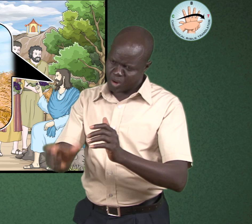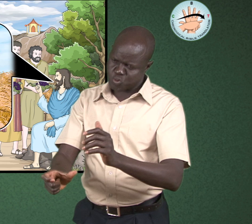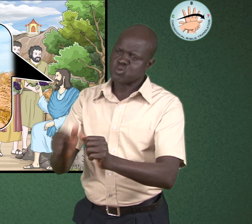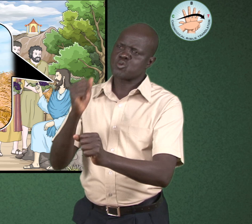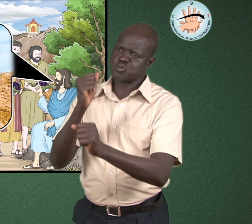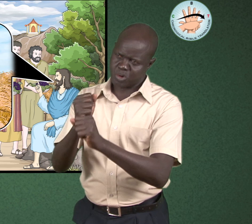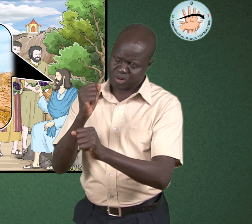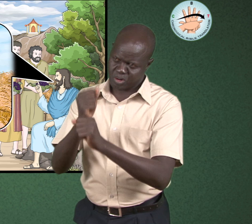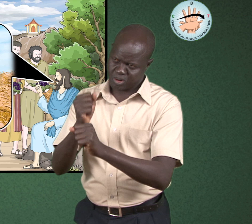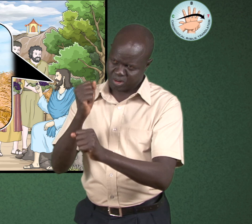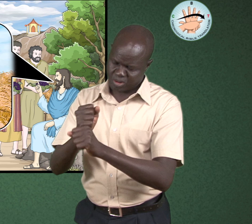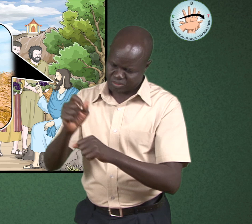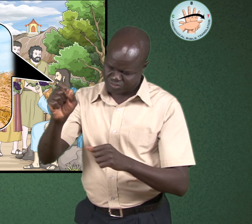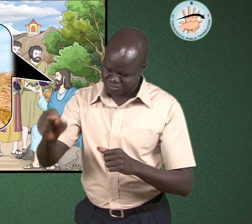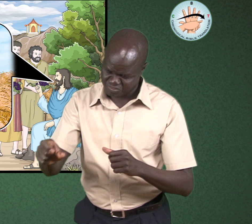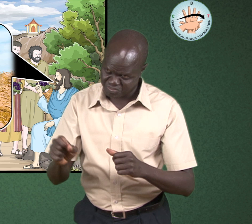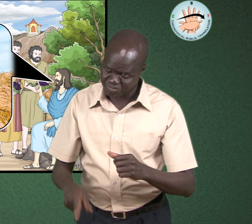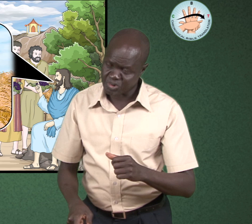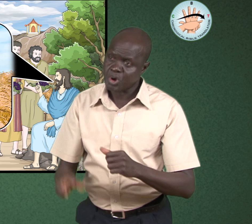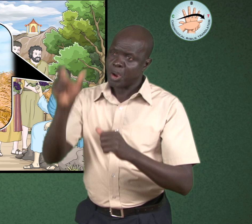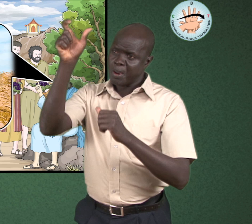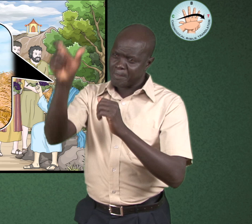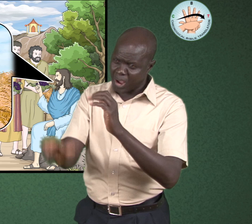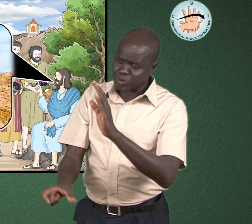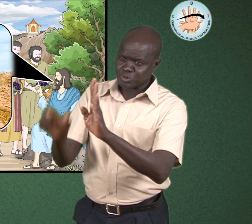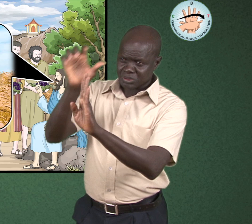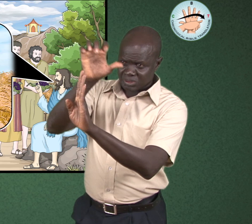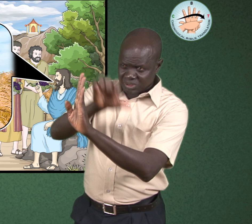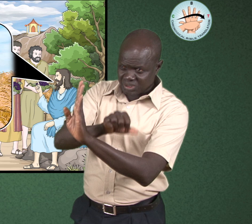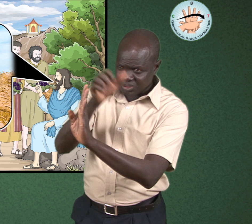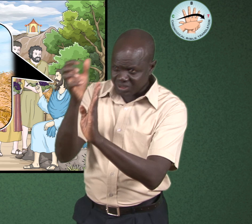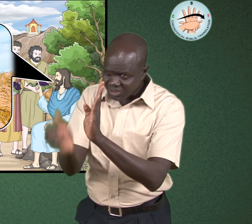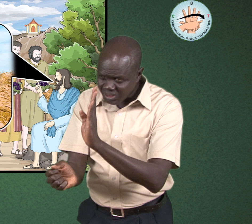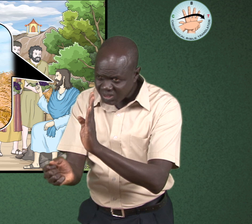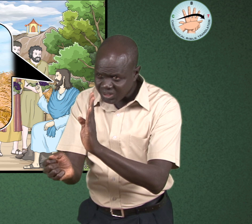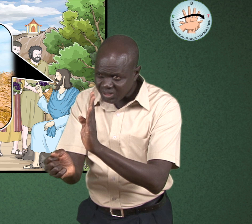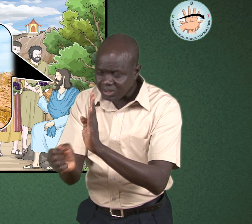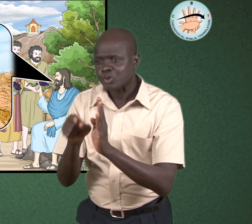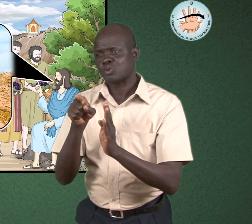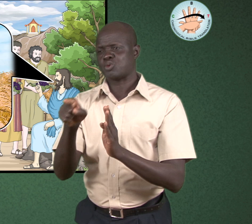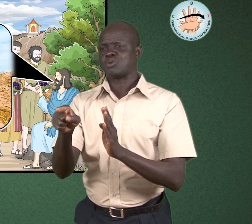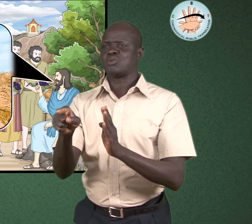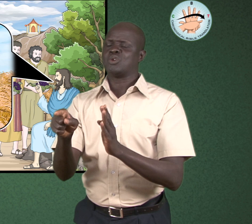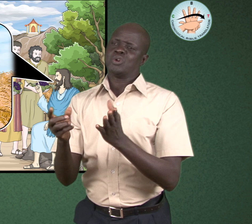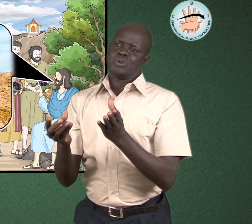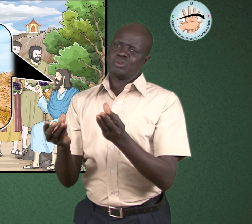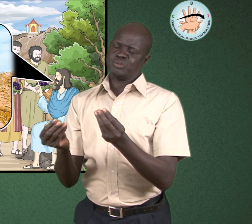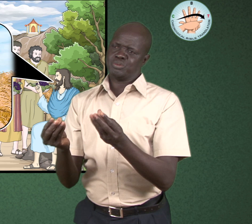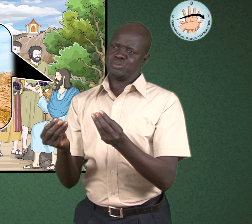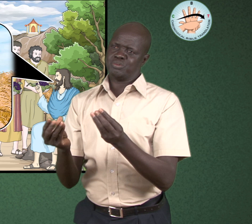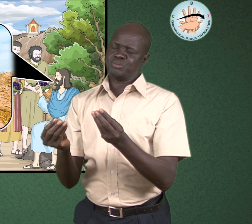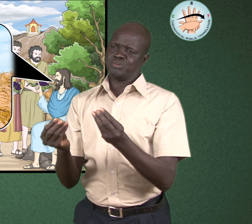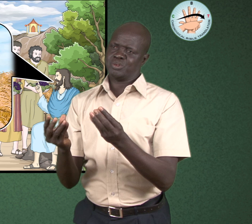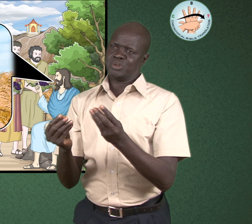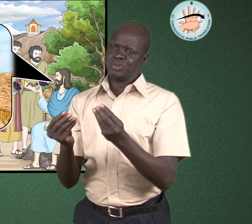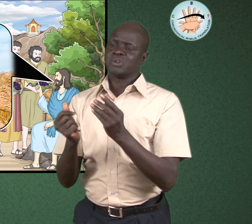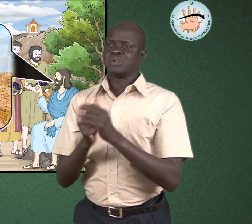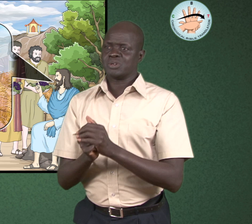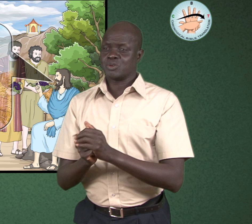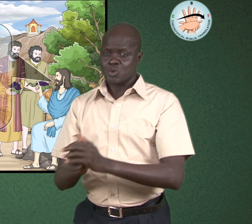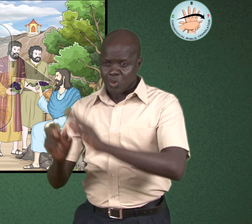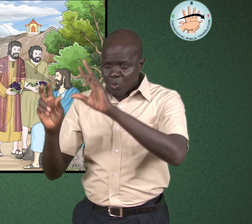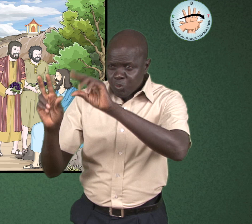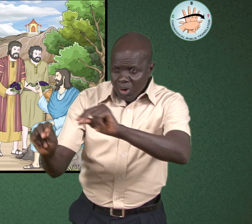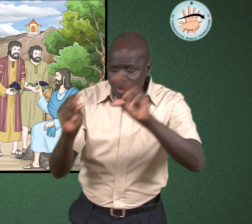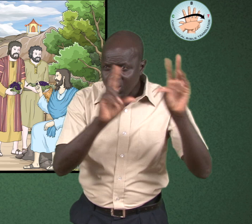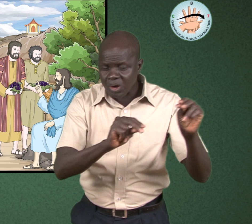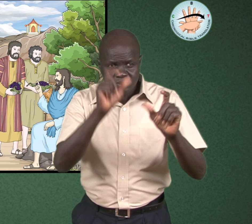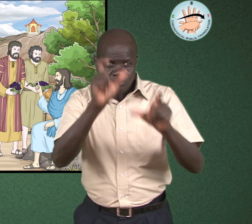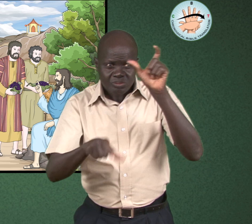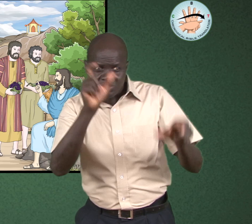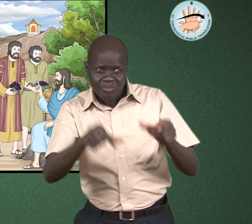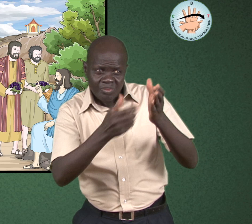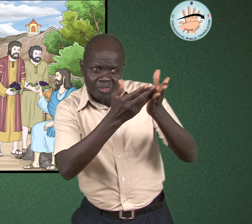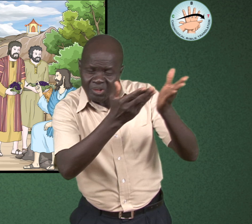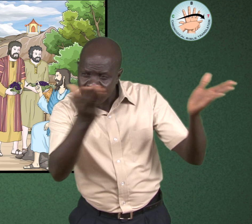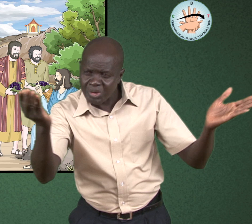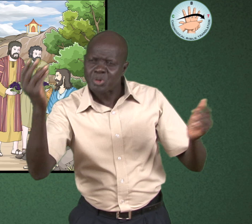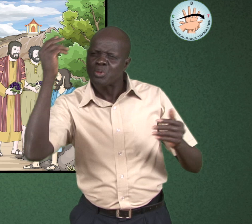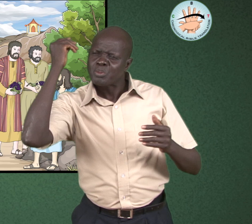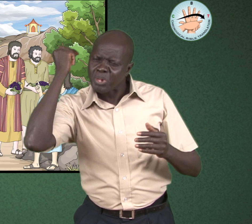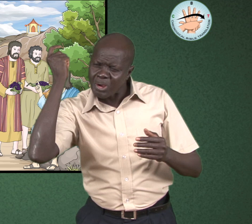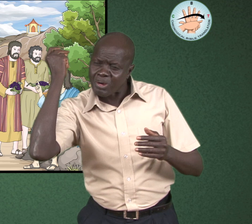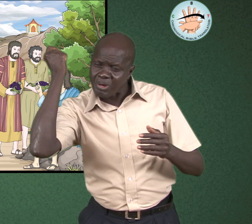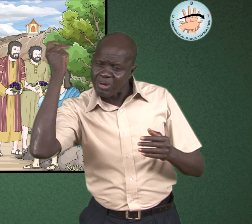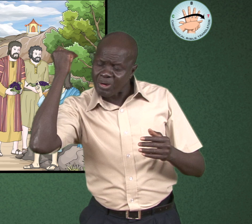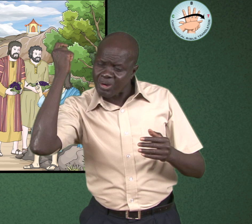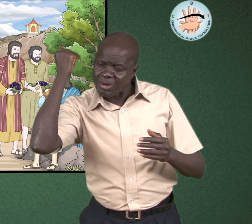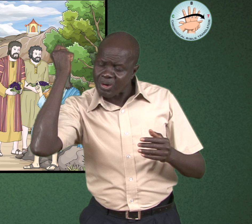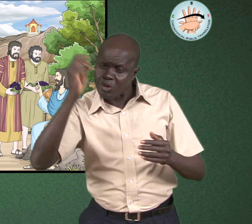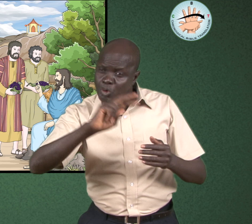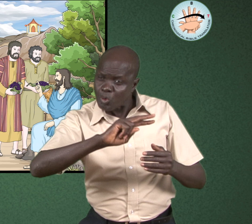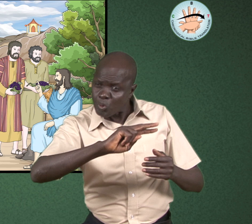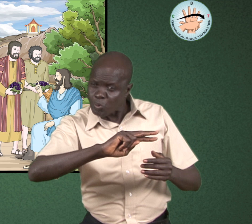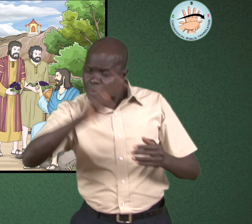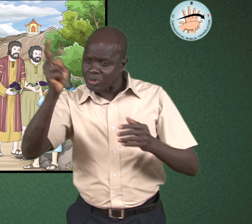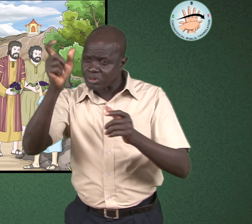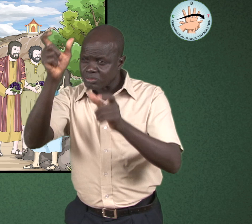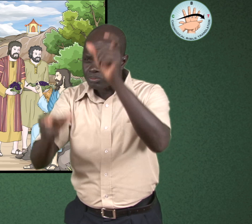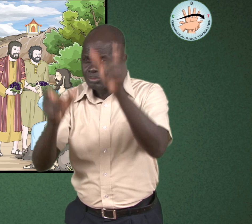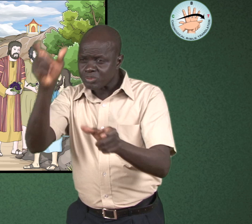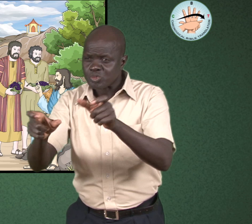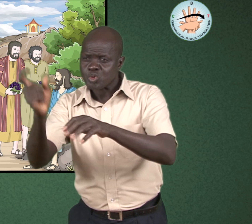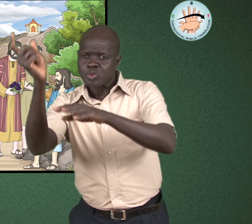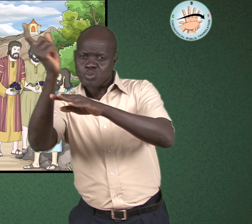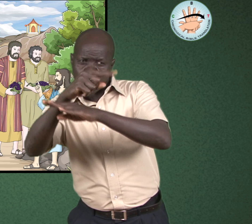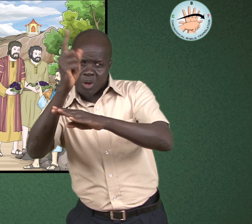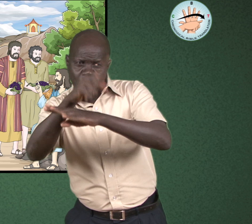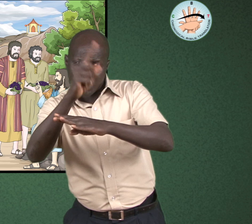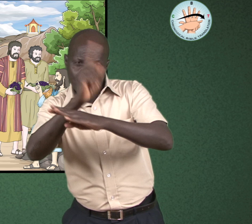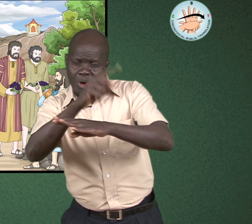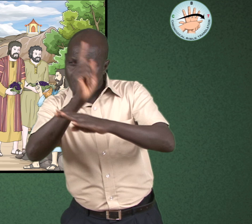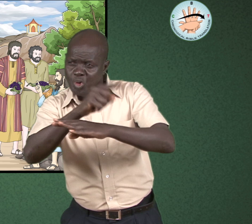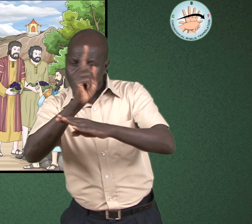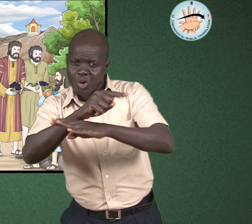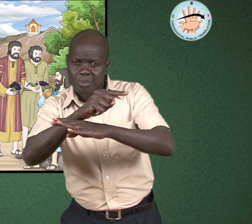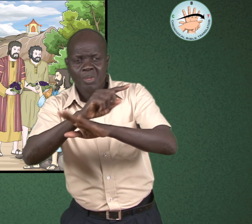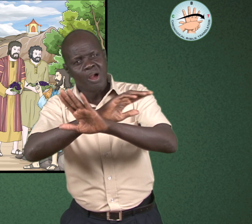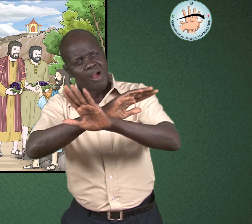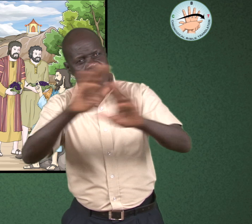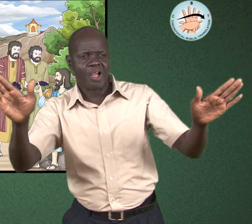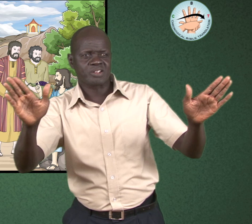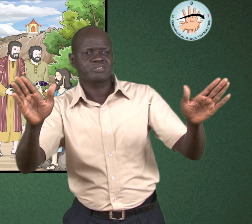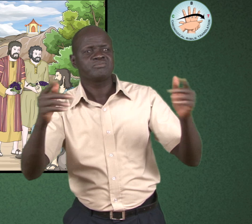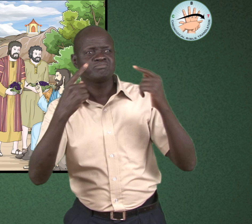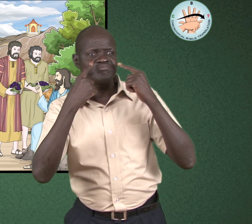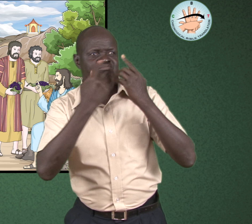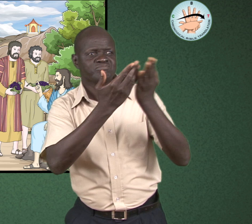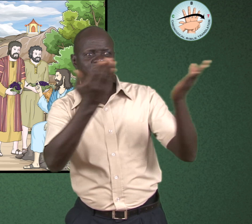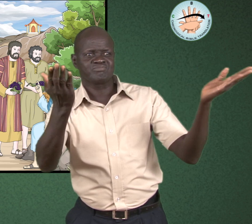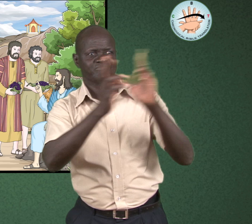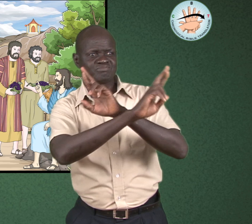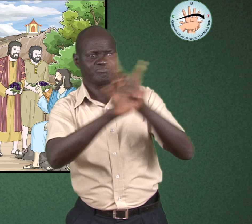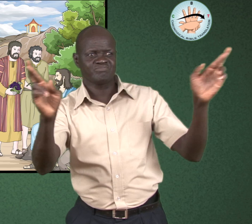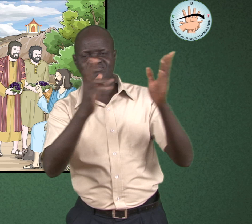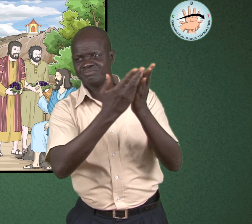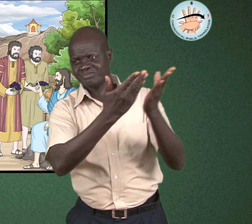others have done the hard work, and now you have taken up their labor.”